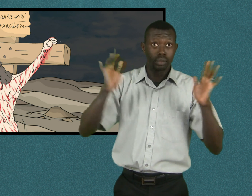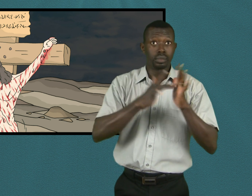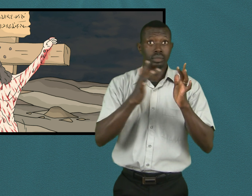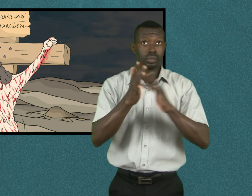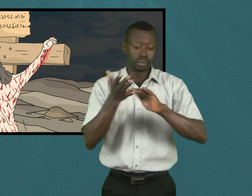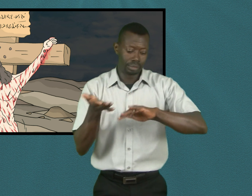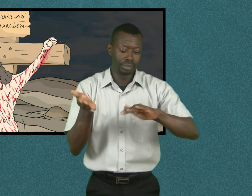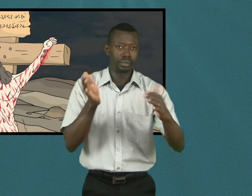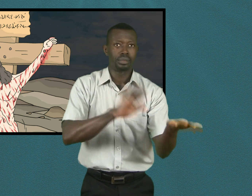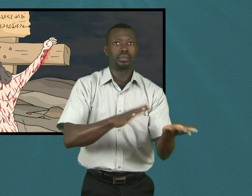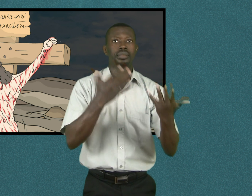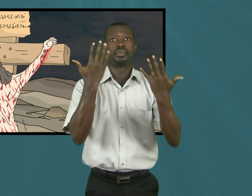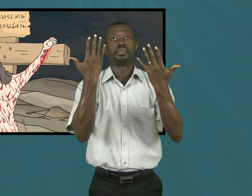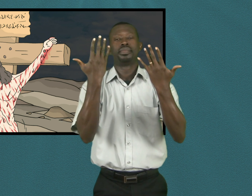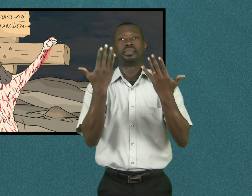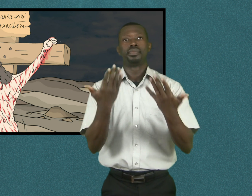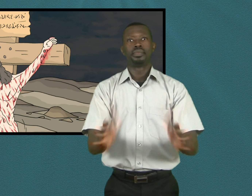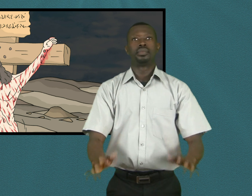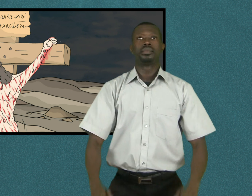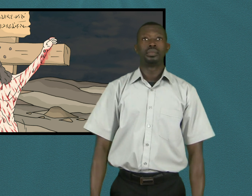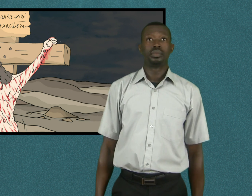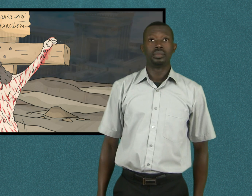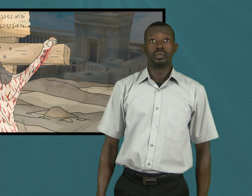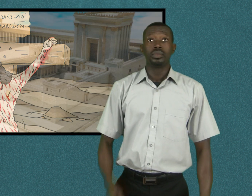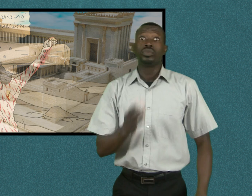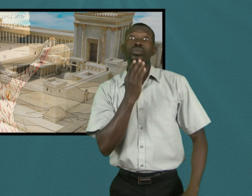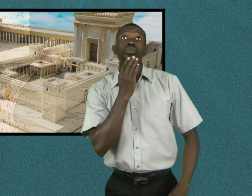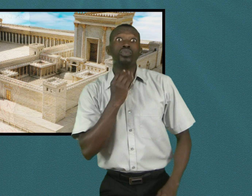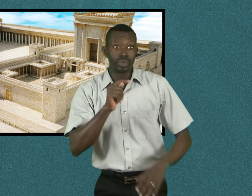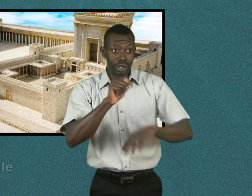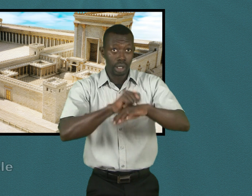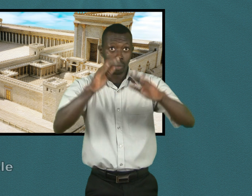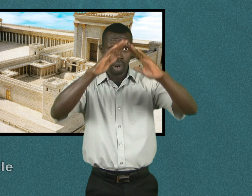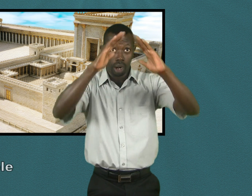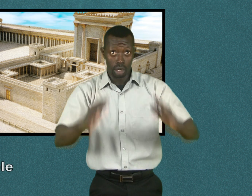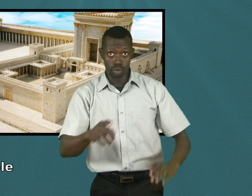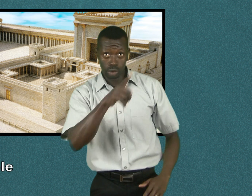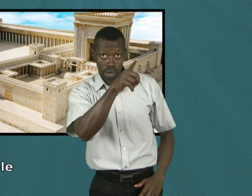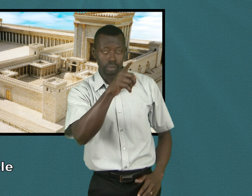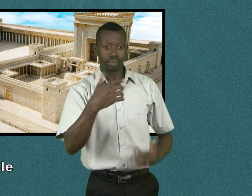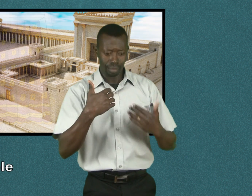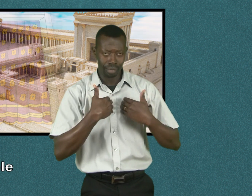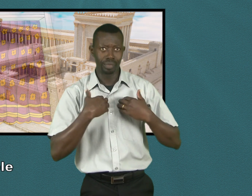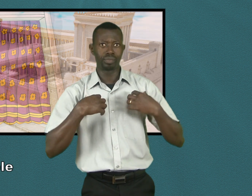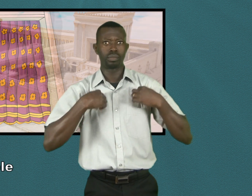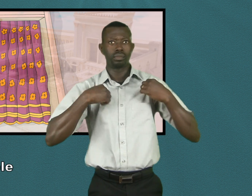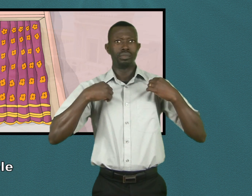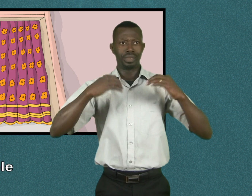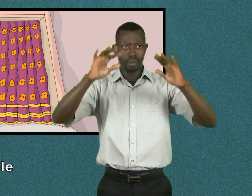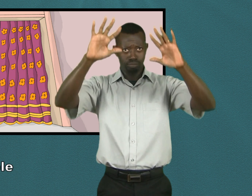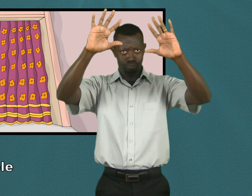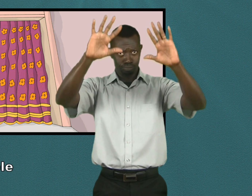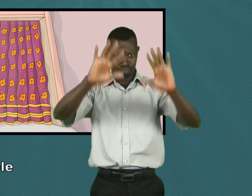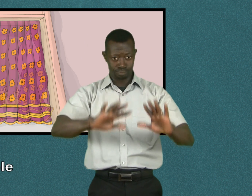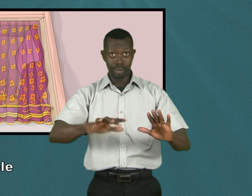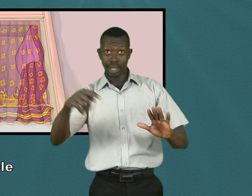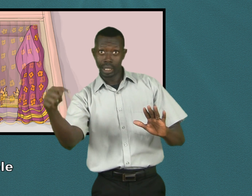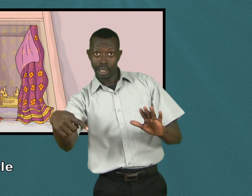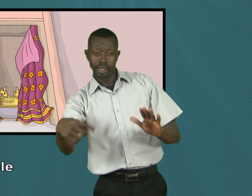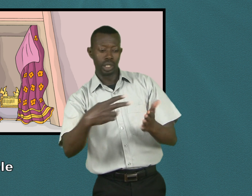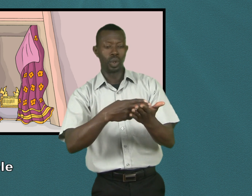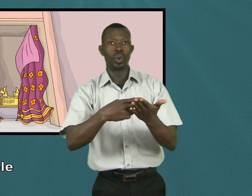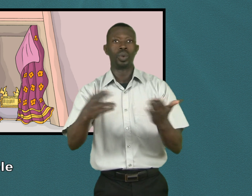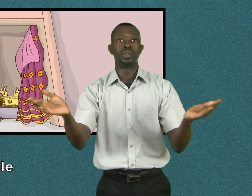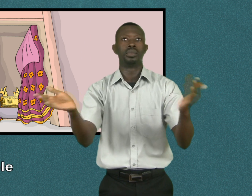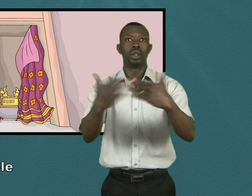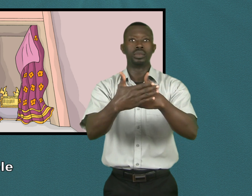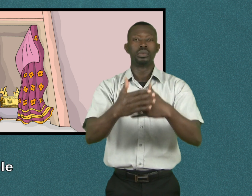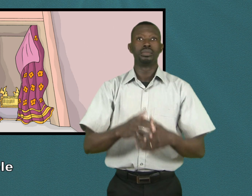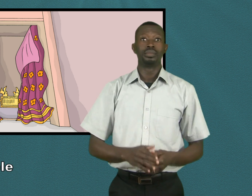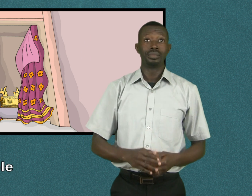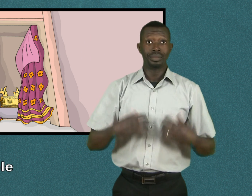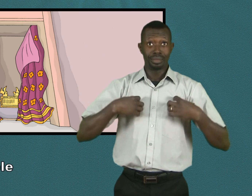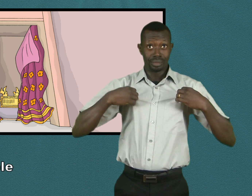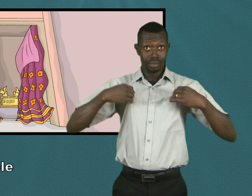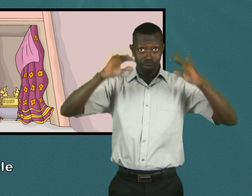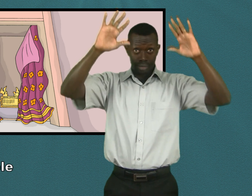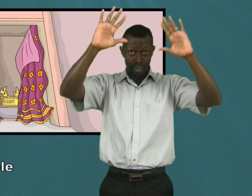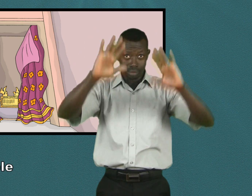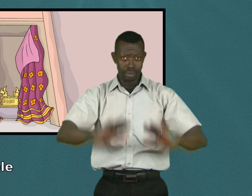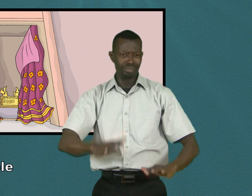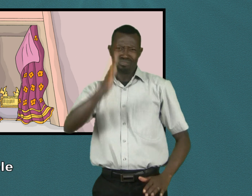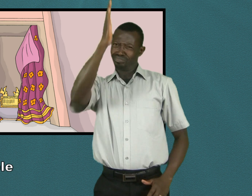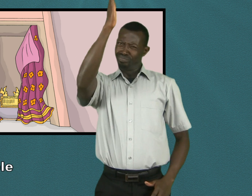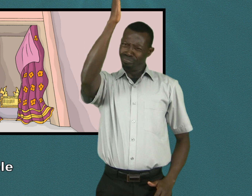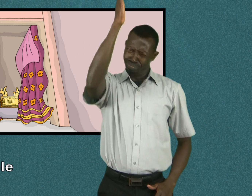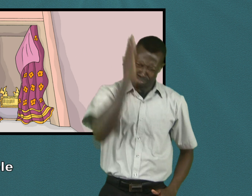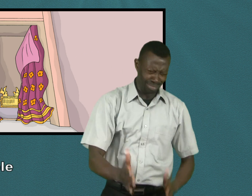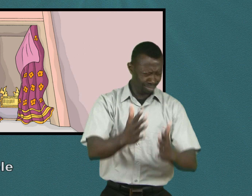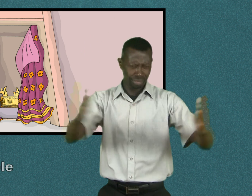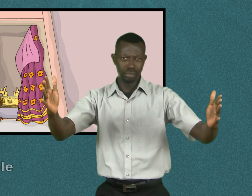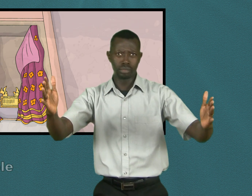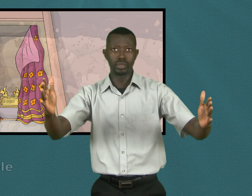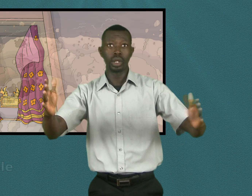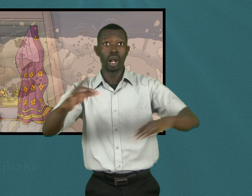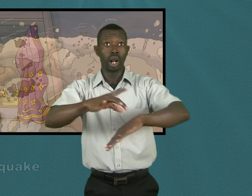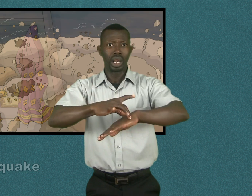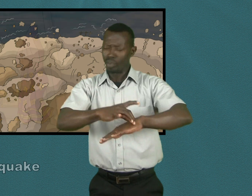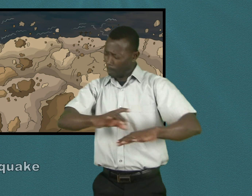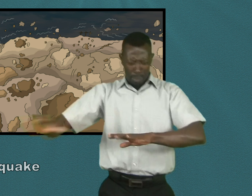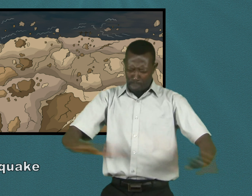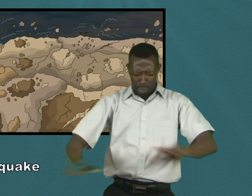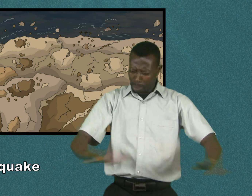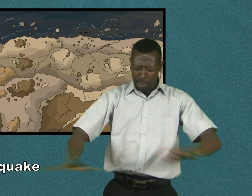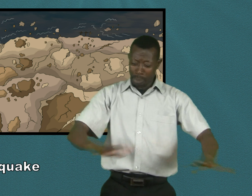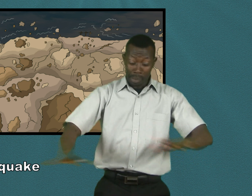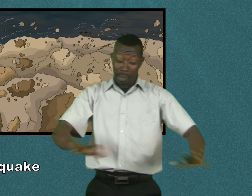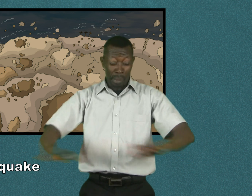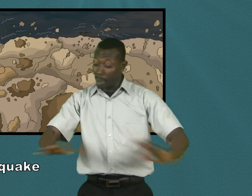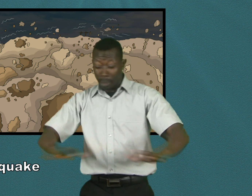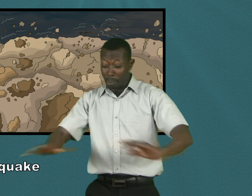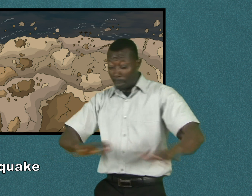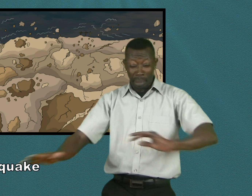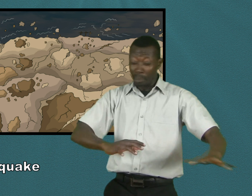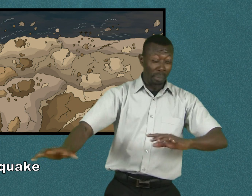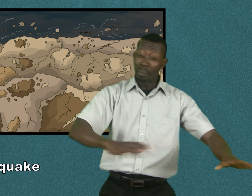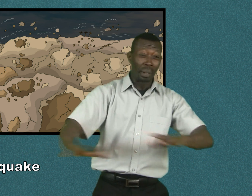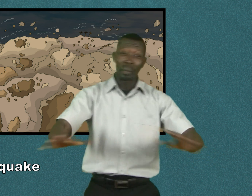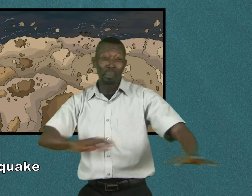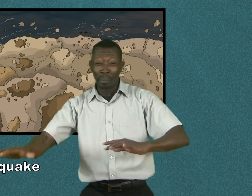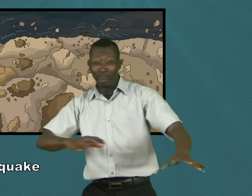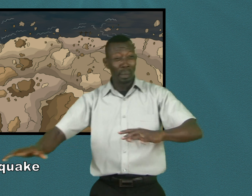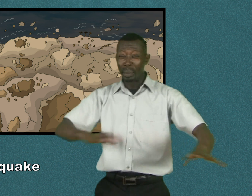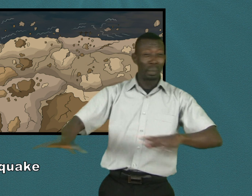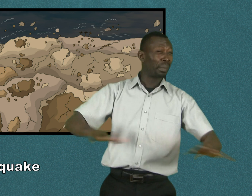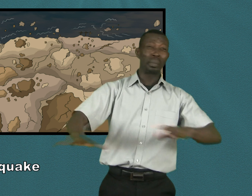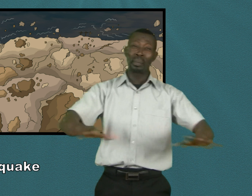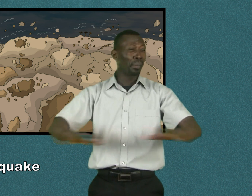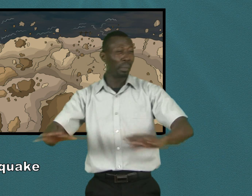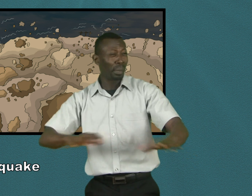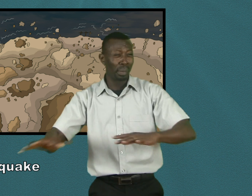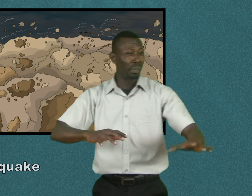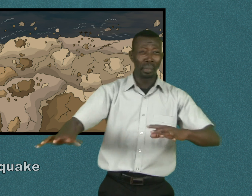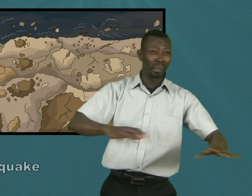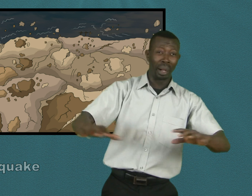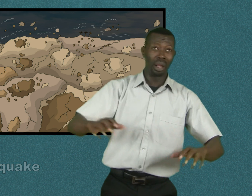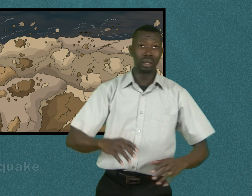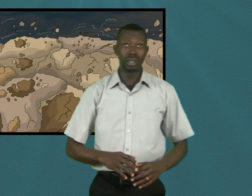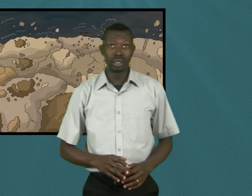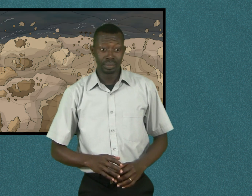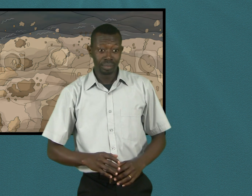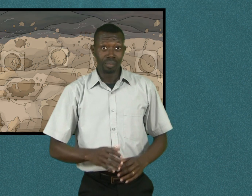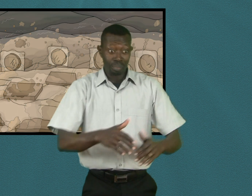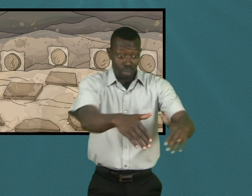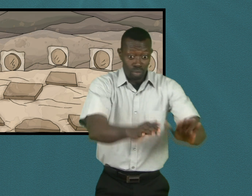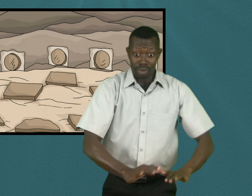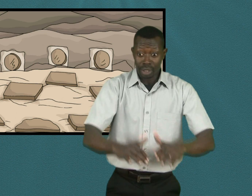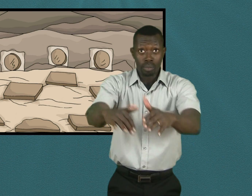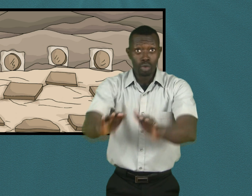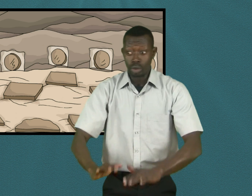At that moment the veil of the temple was torn in two from top to bottom. The earth quaked and the rocks were split.